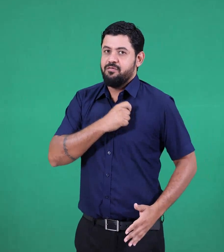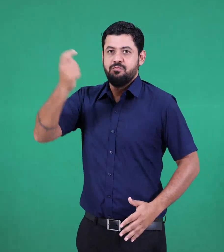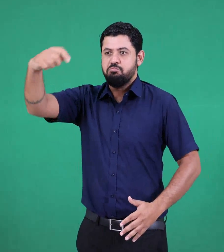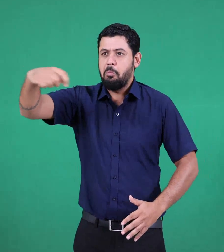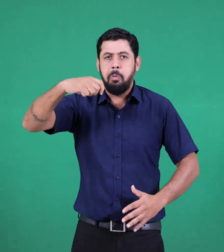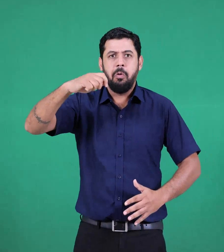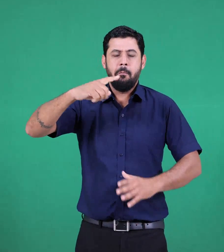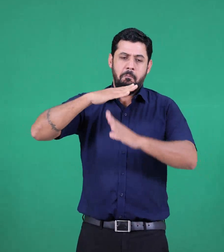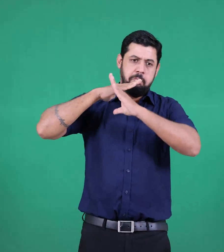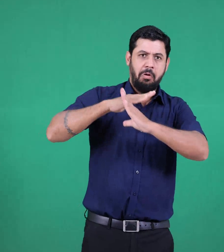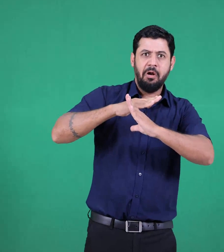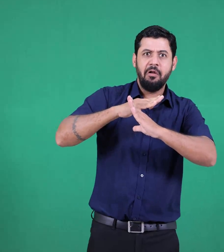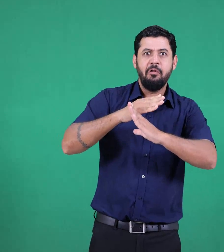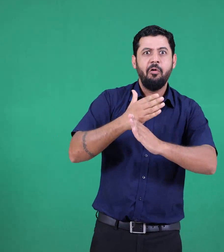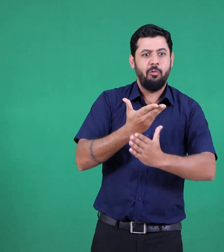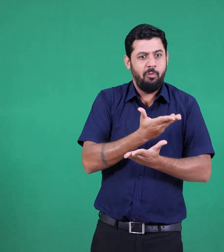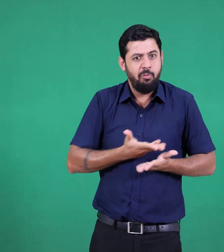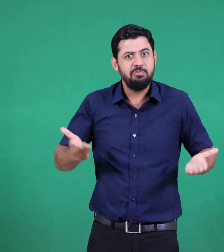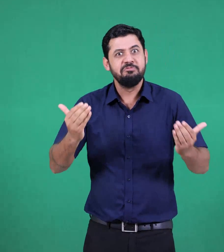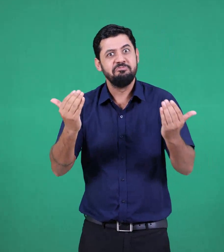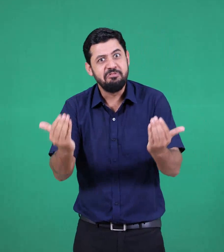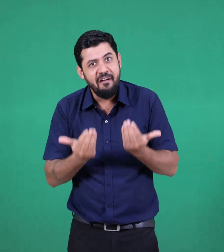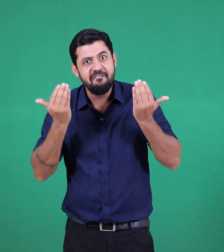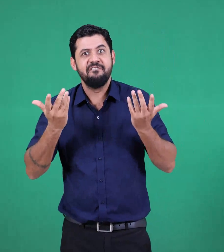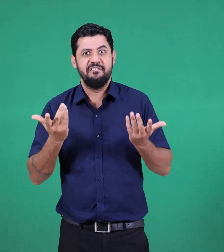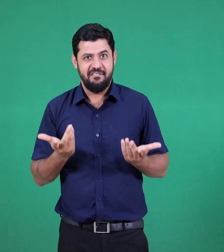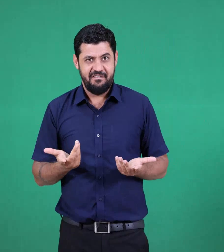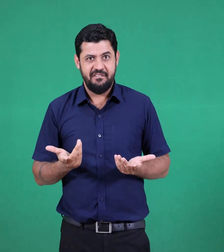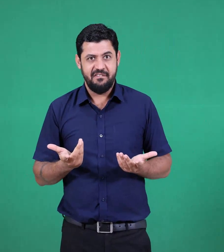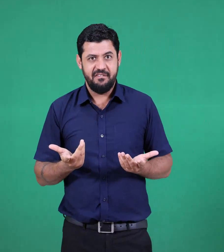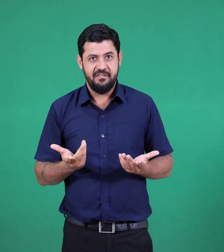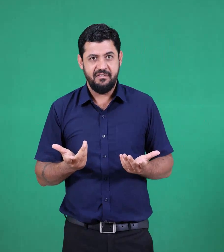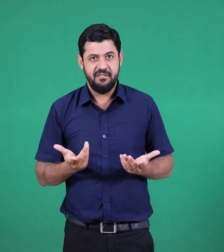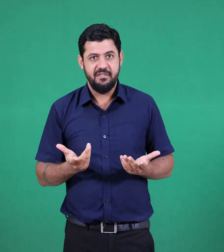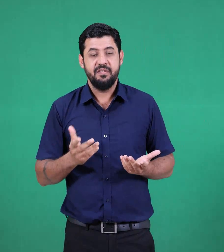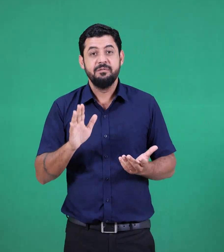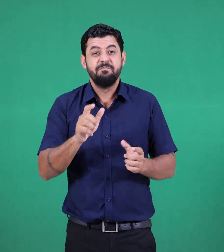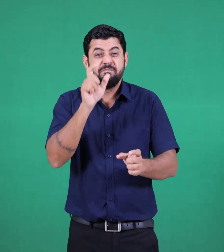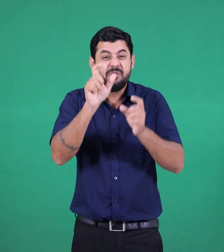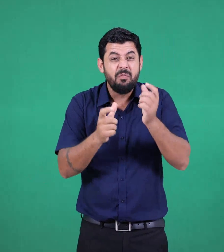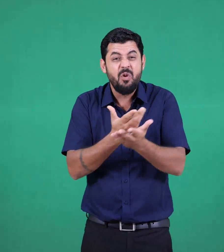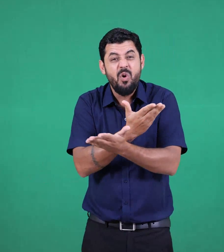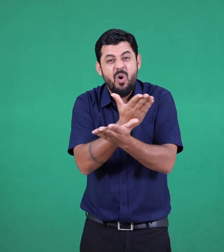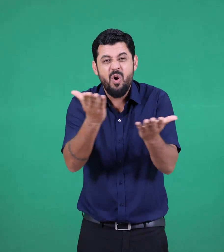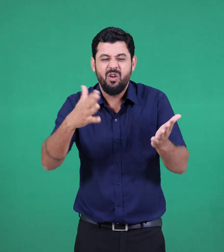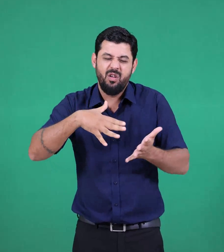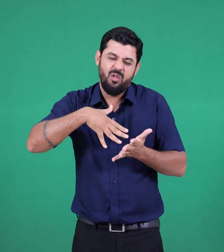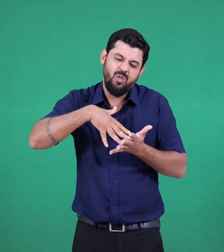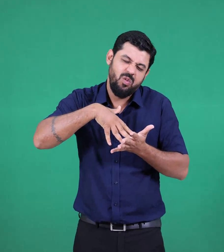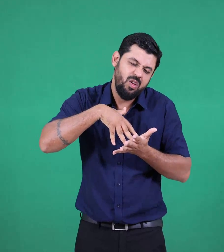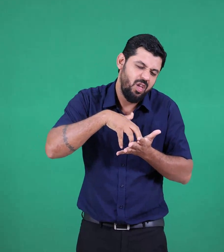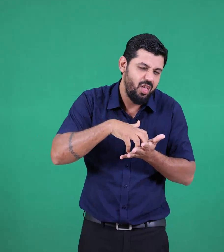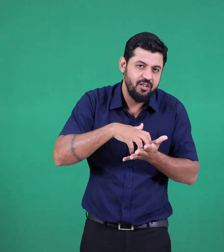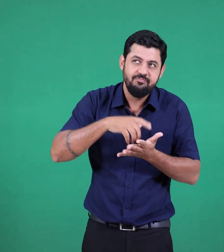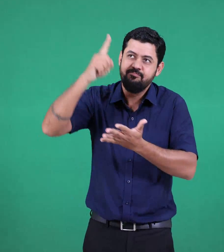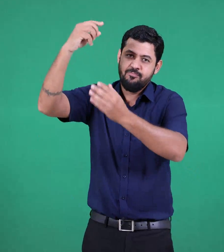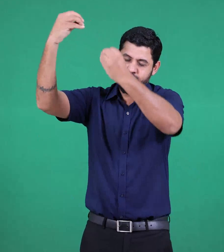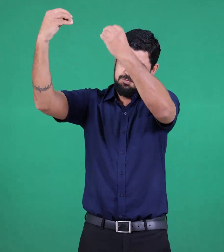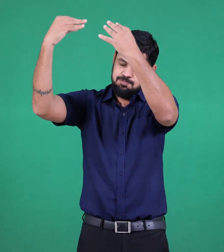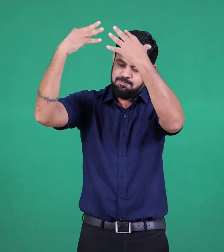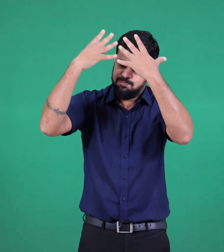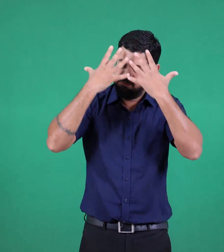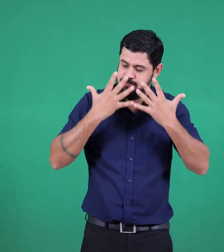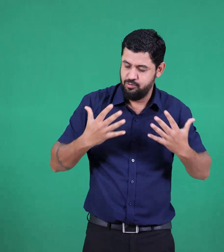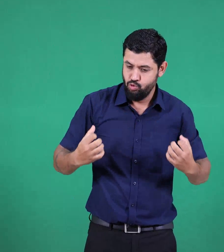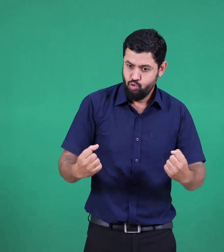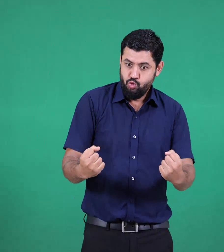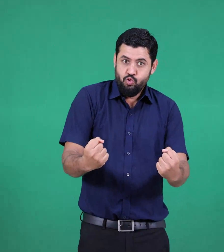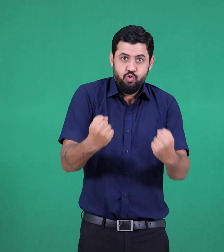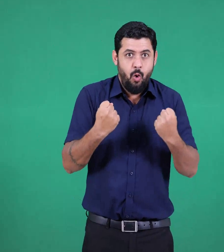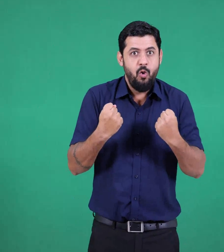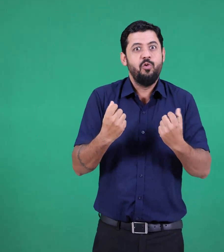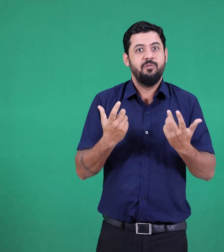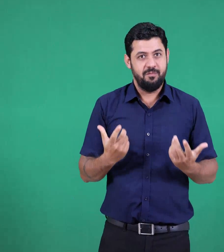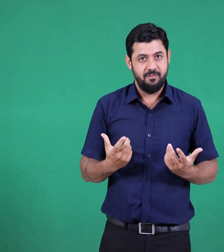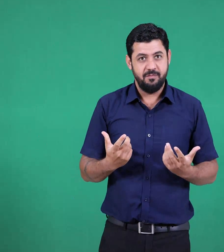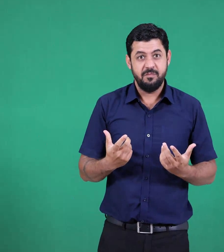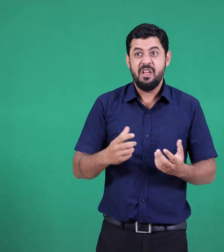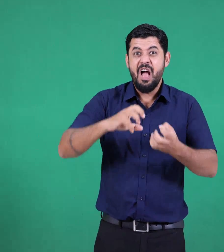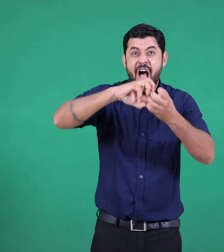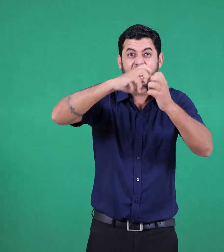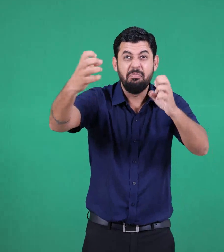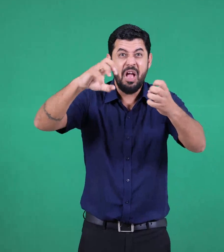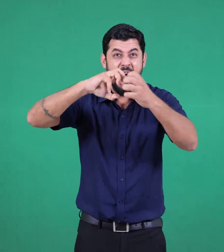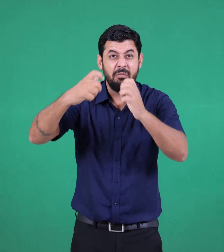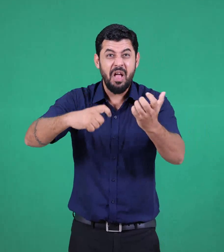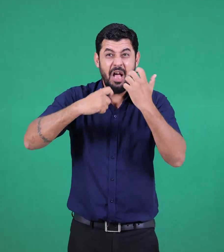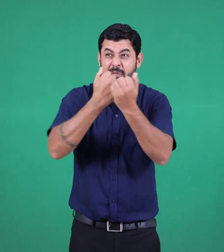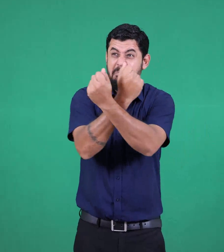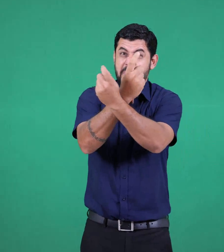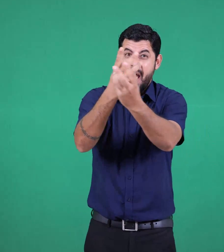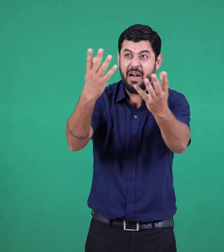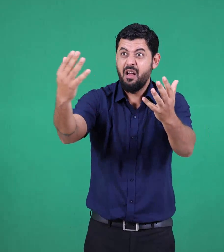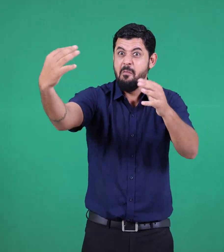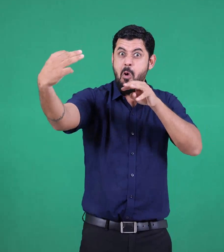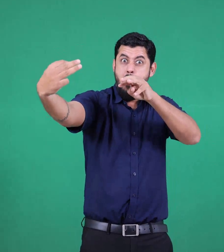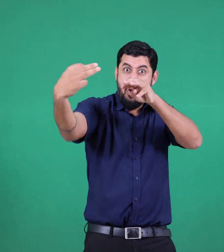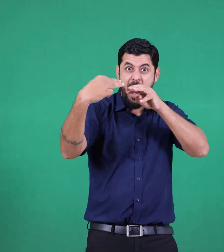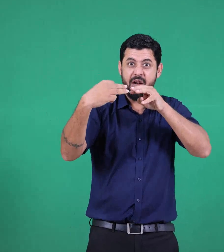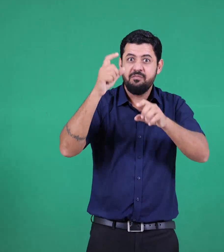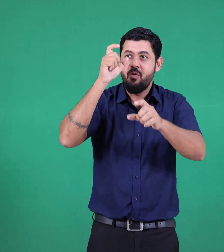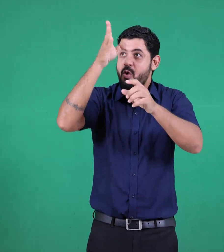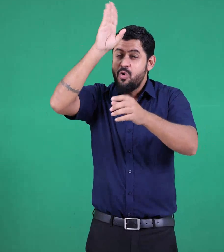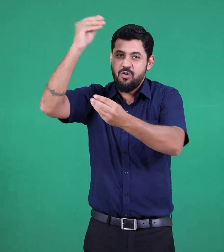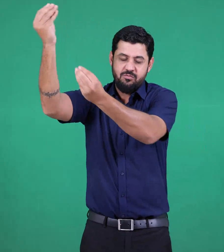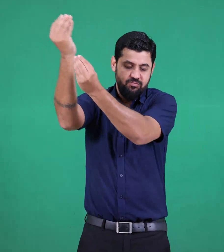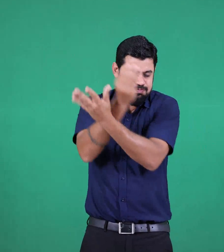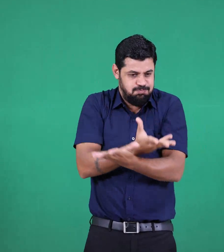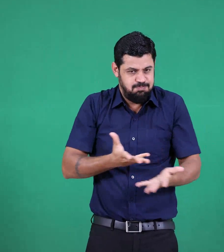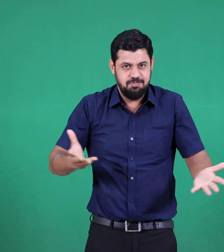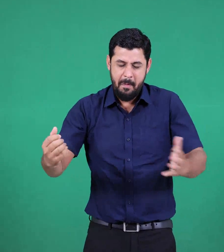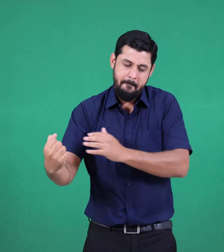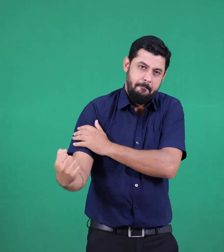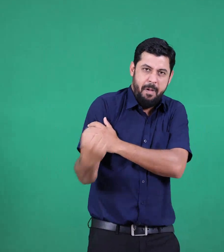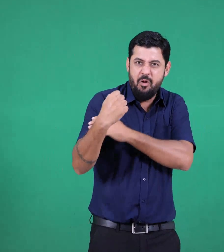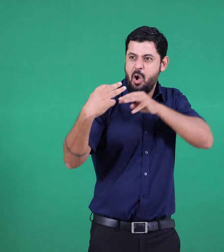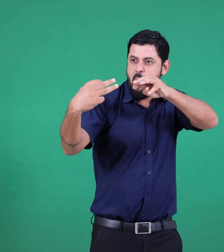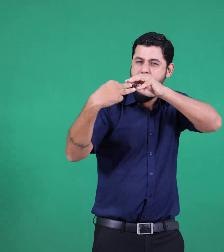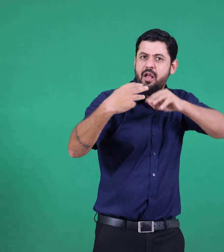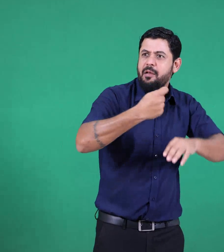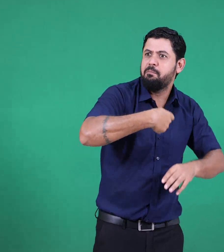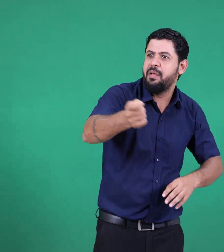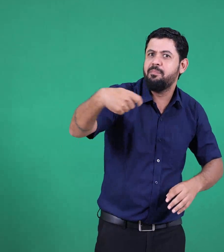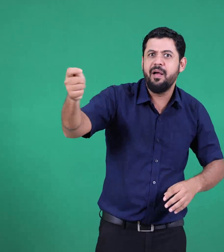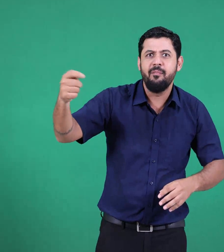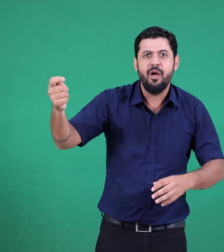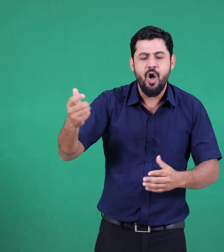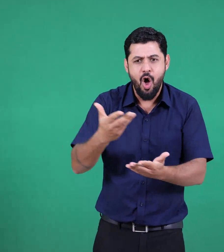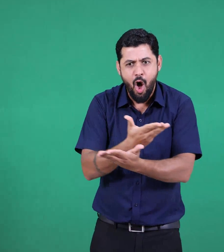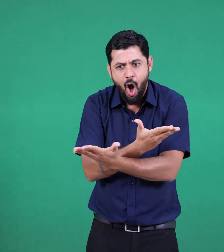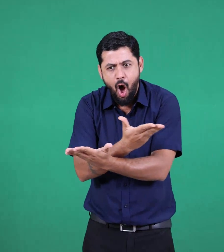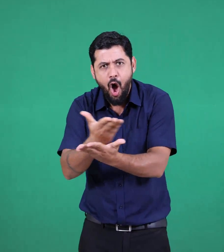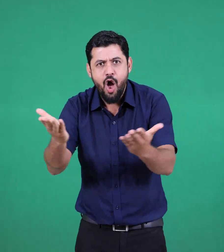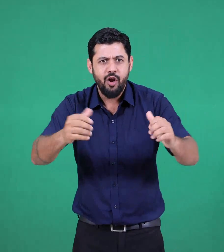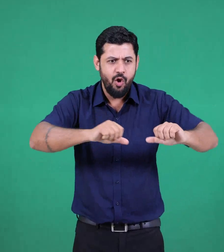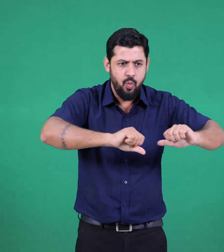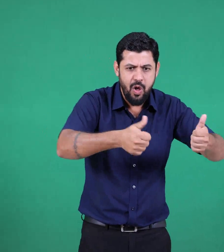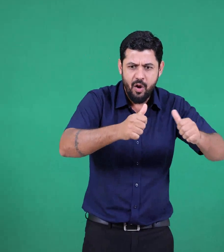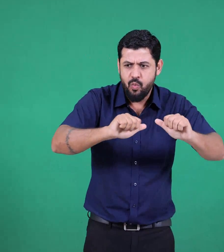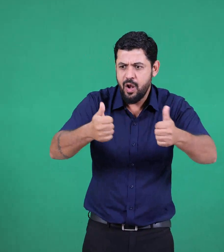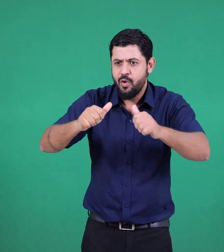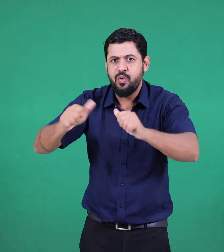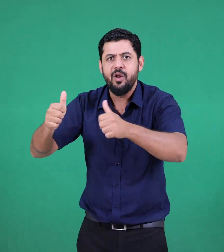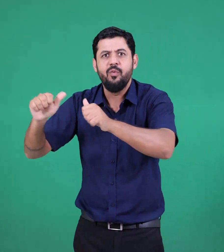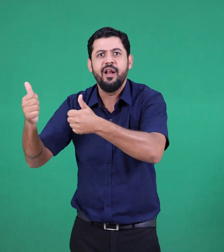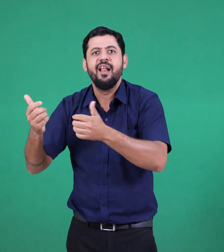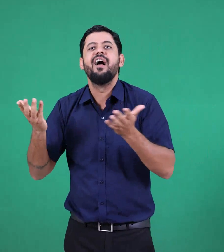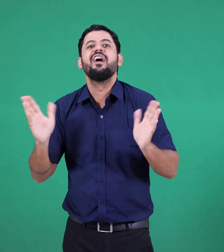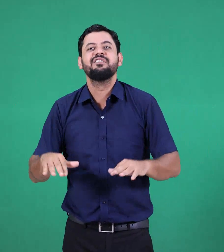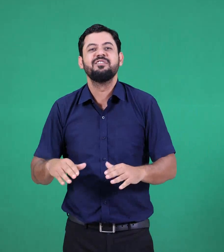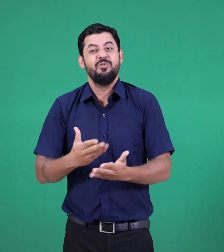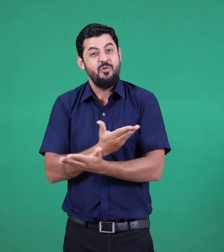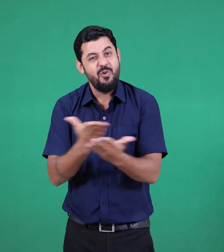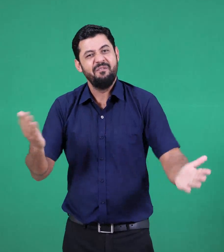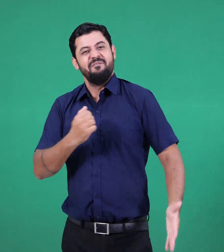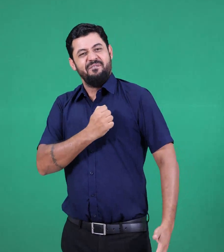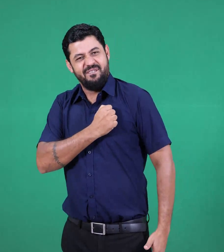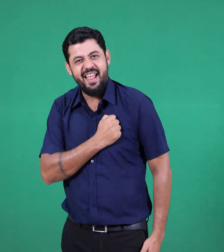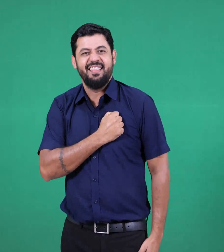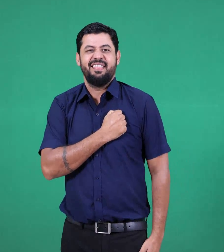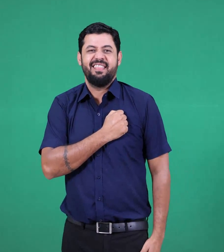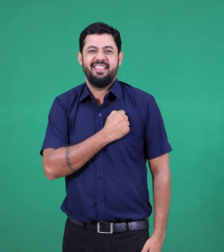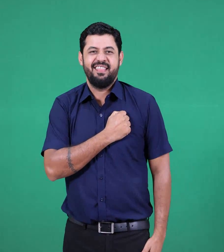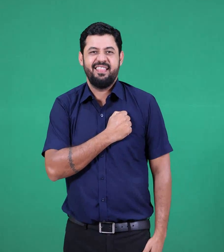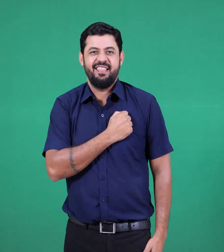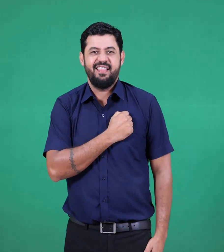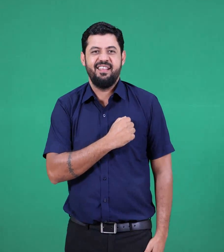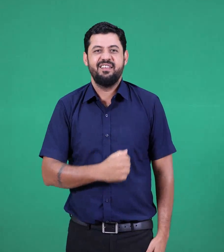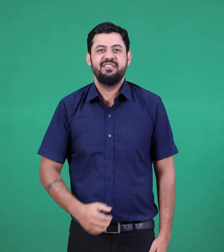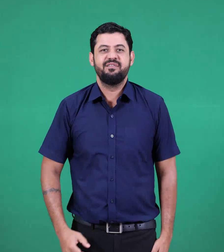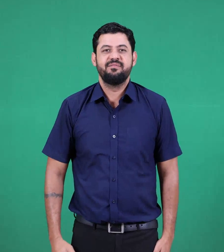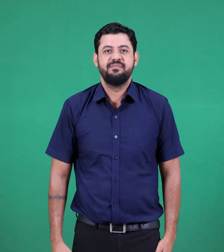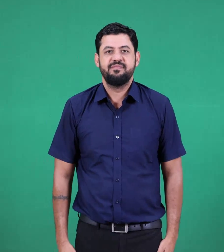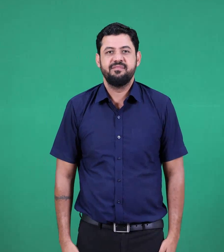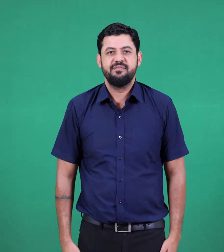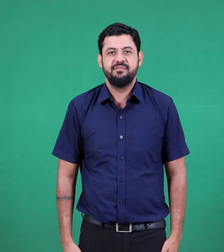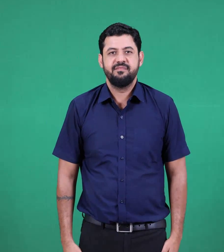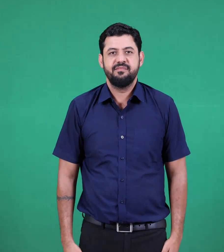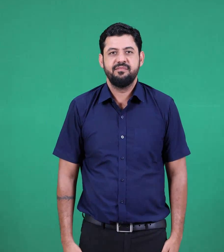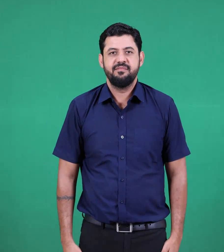who gained strength from weakness, became mighty in battle, and put foreign armies to flight.